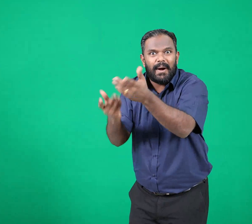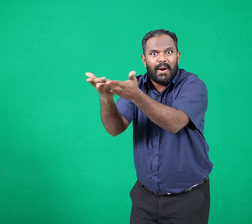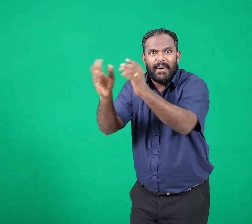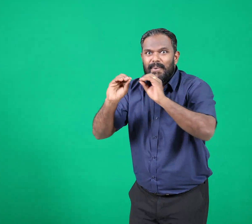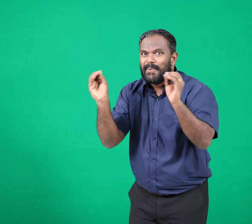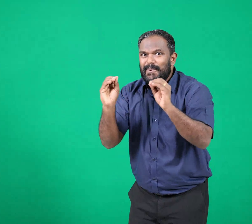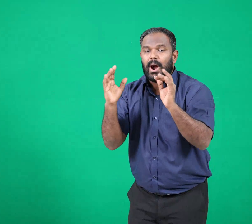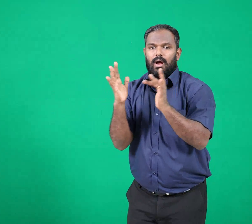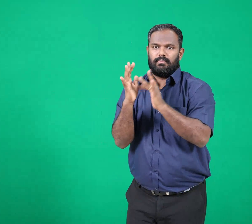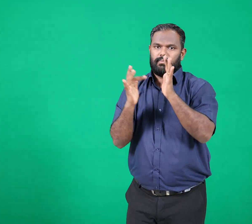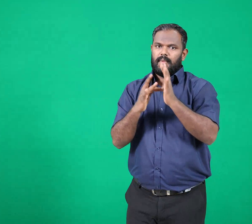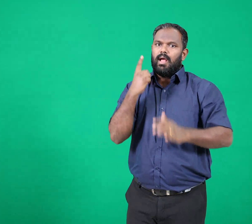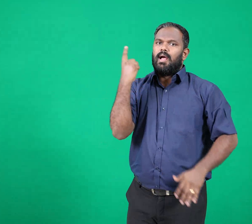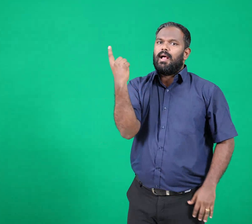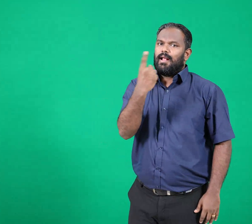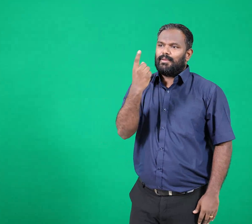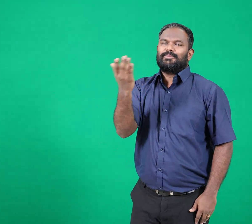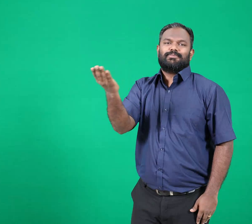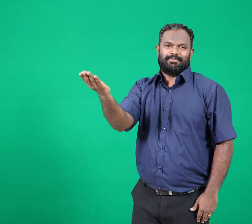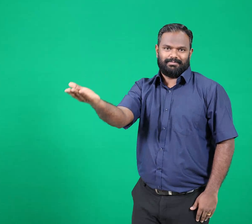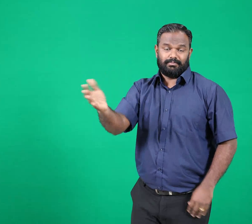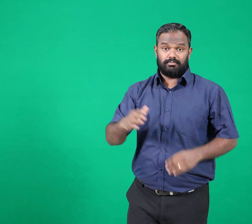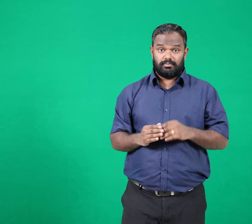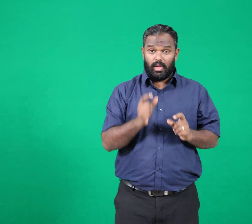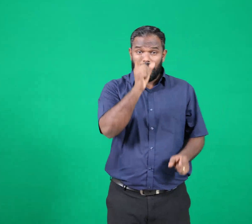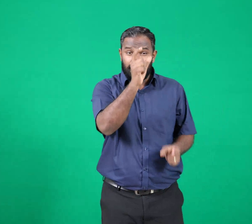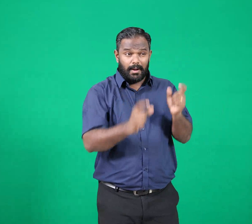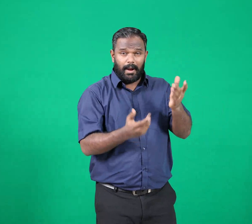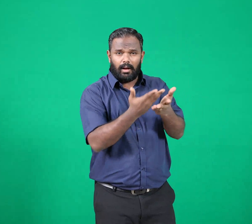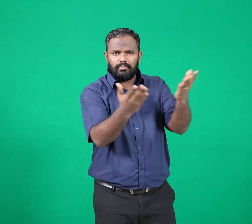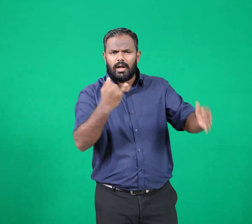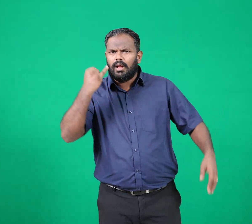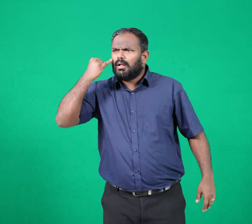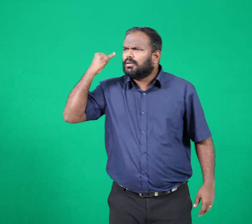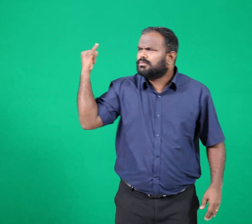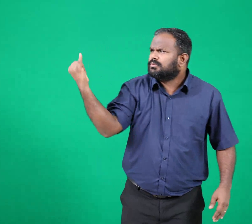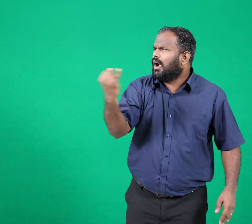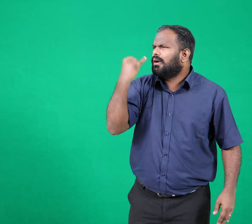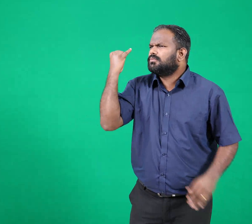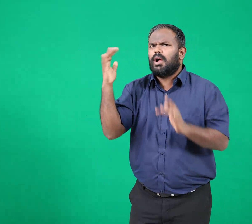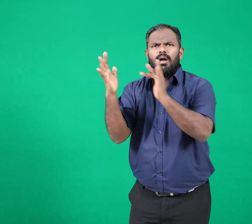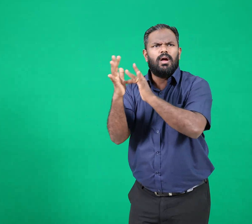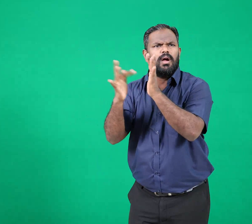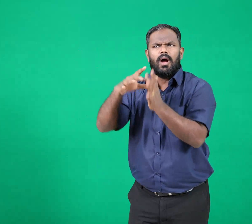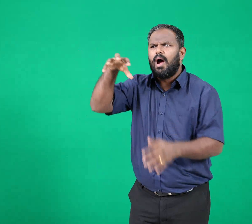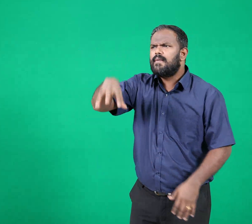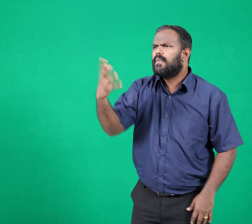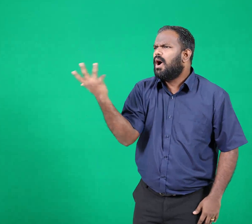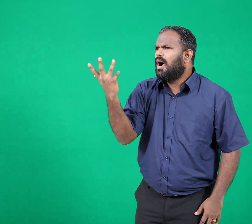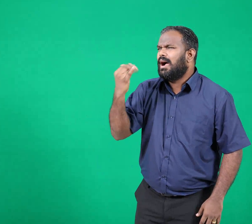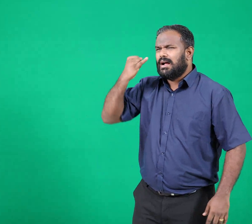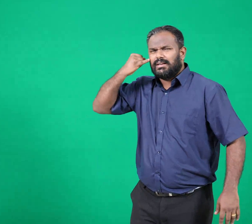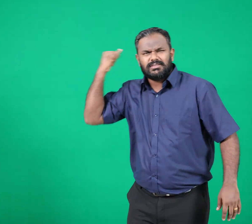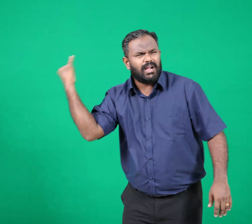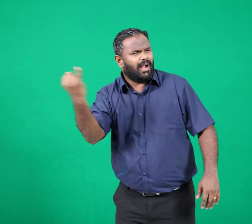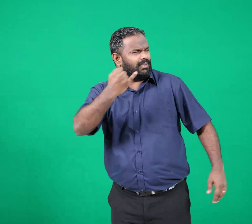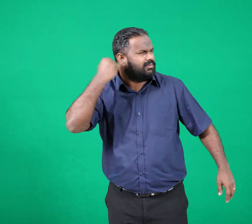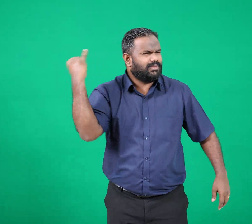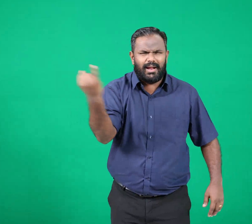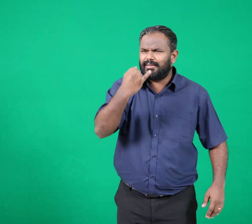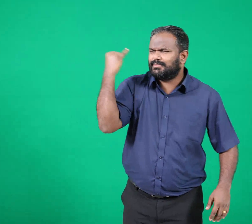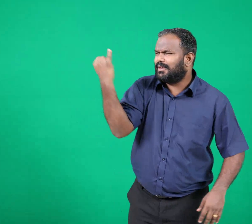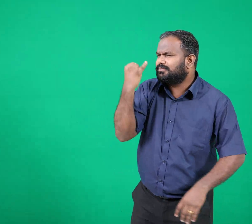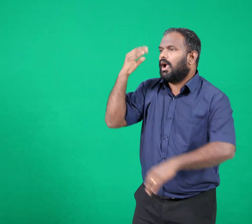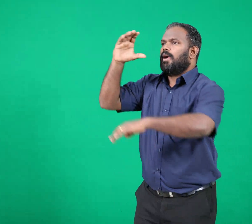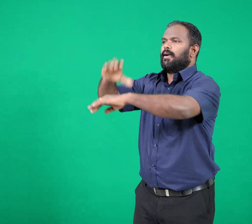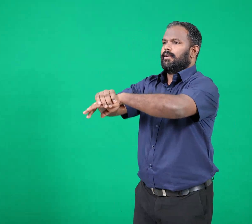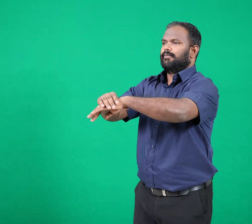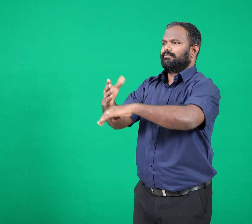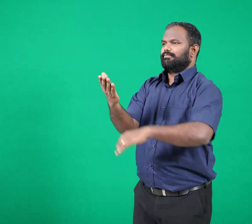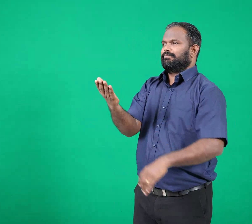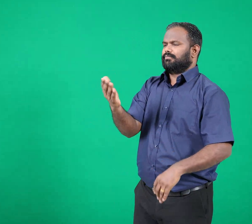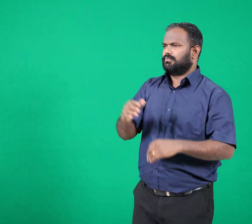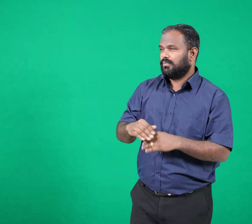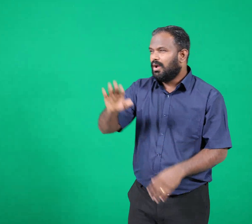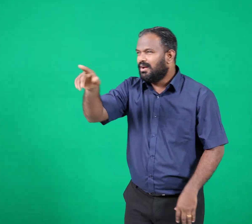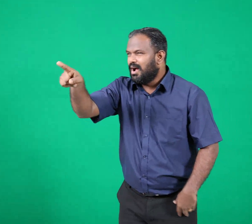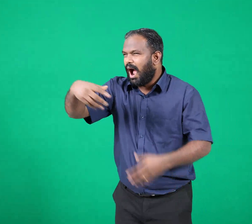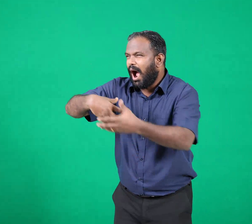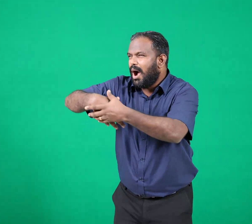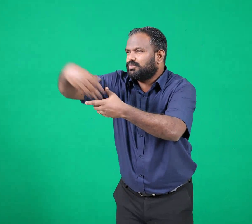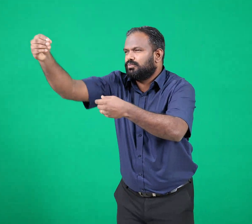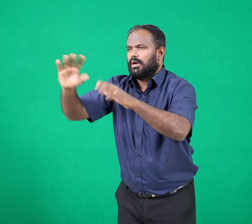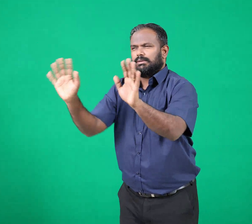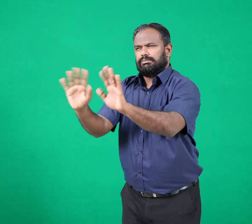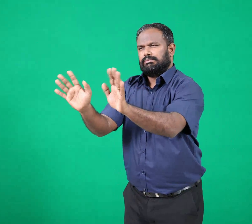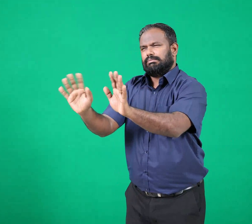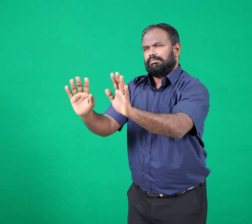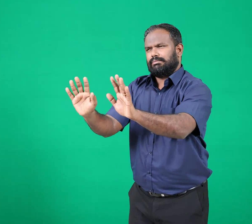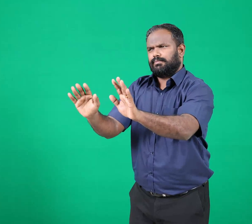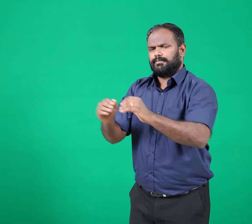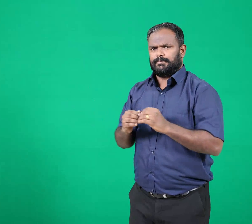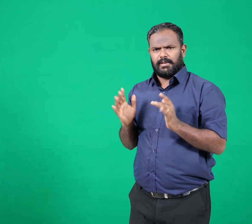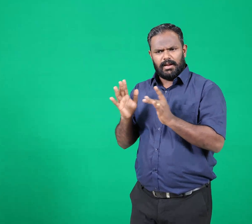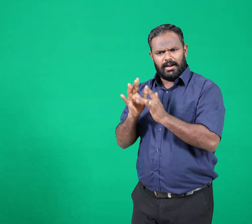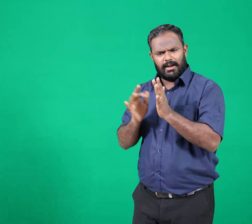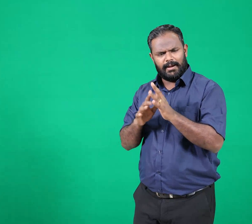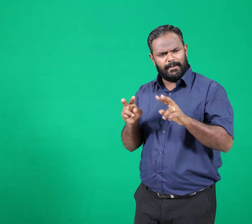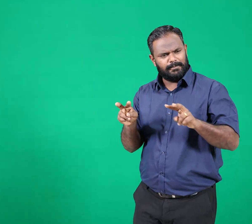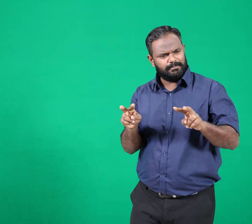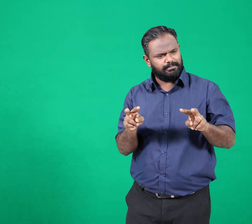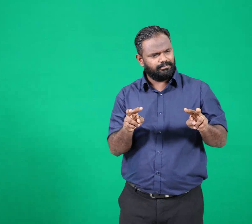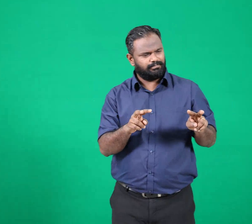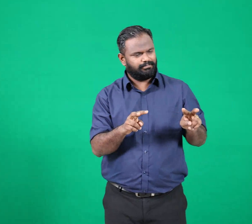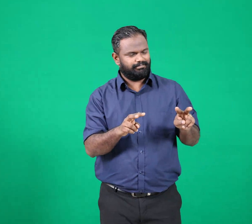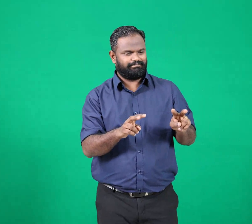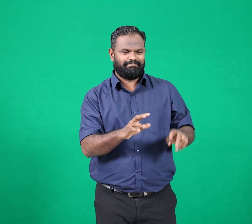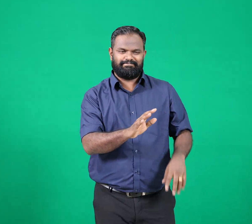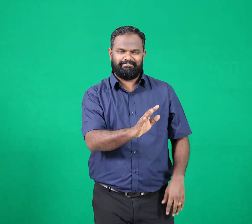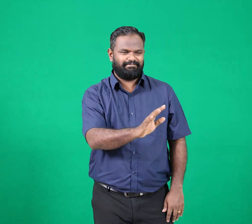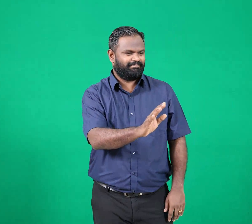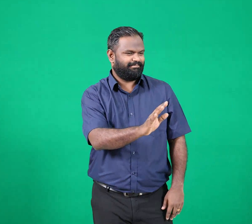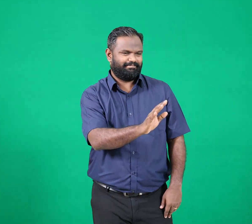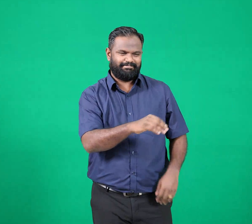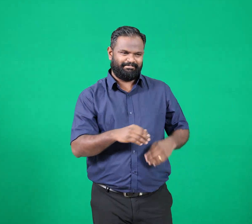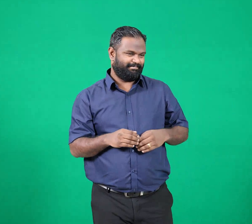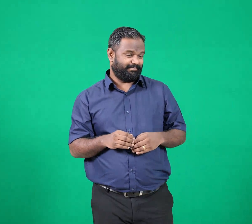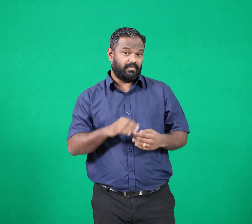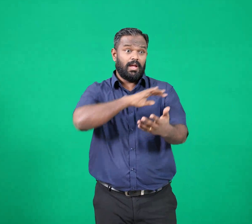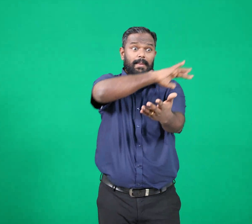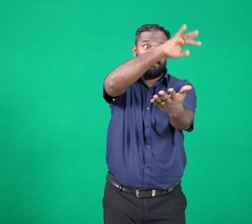They came to Him and tried to keep Him from leaving.